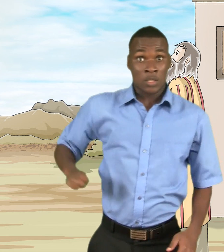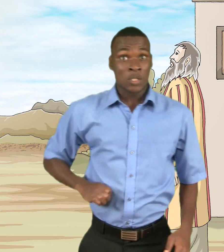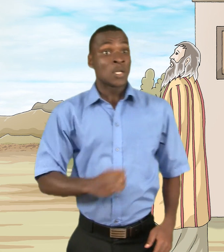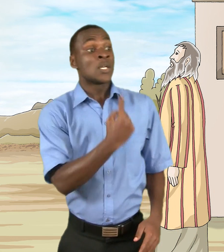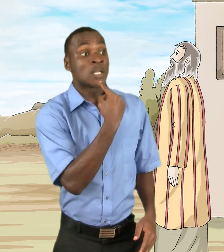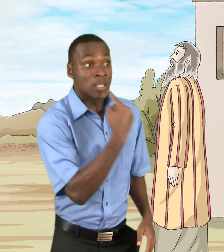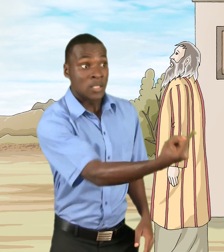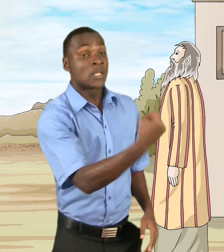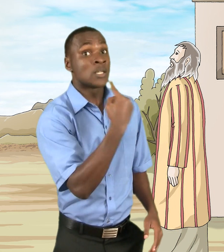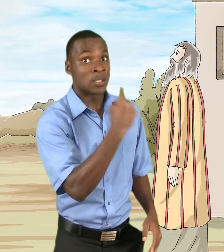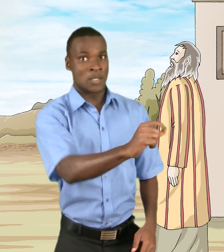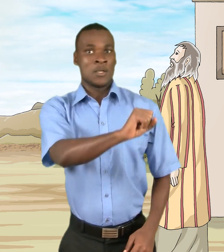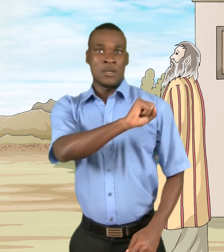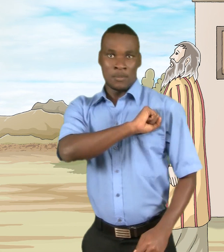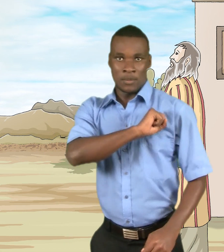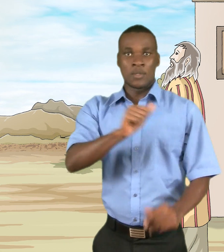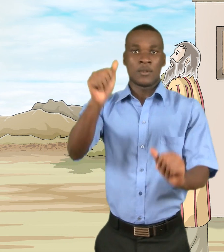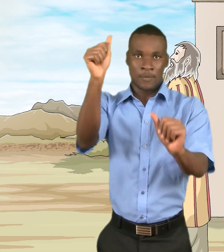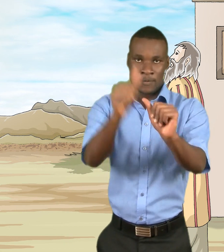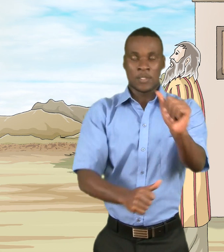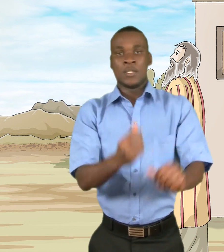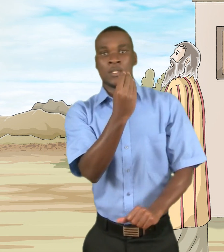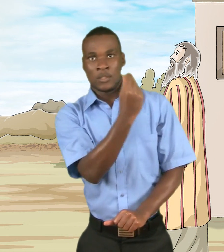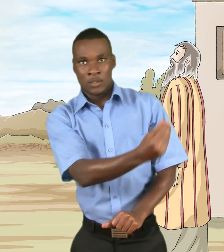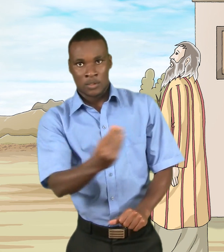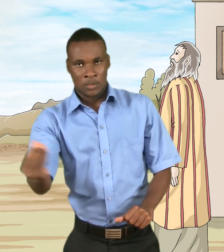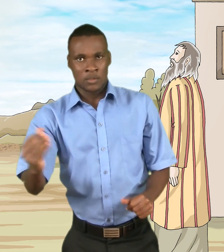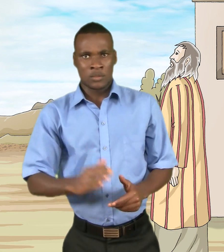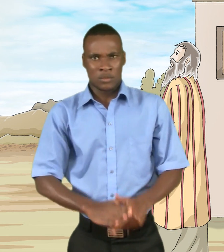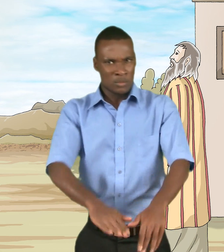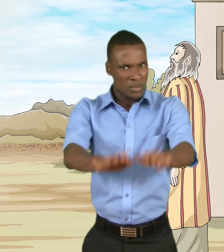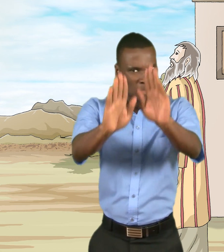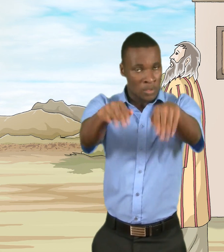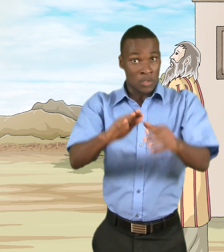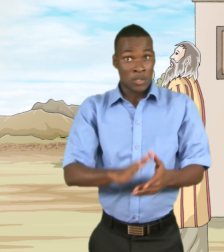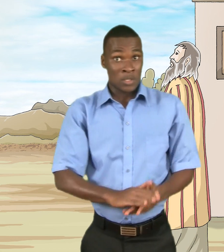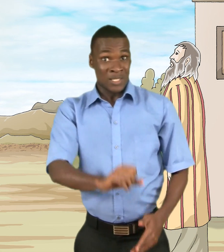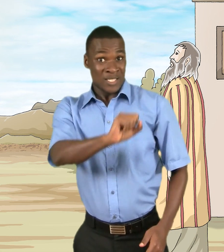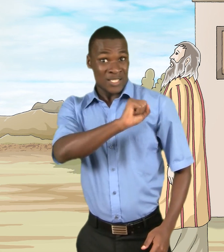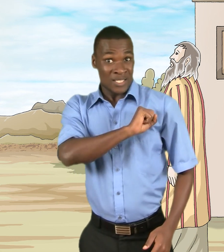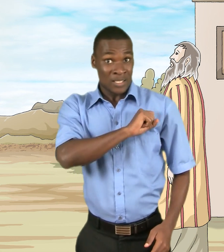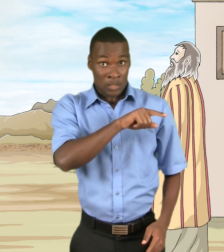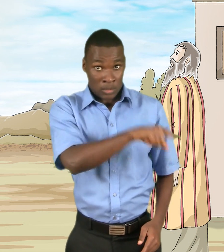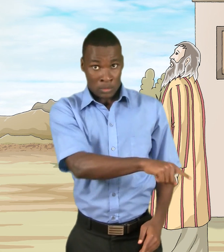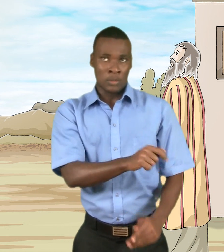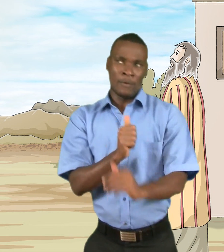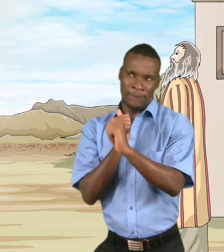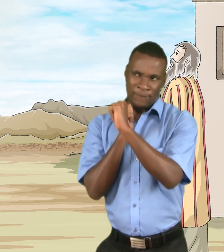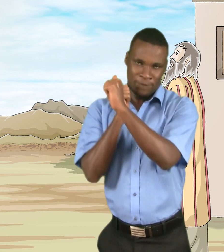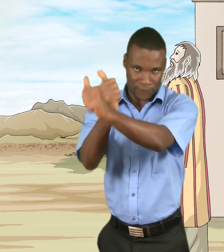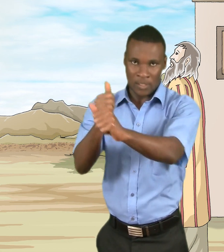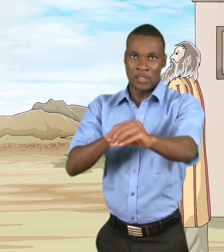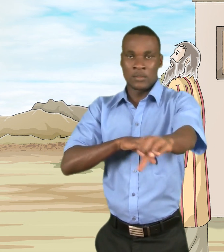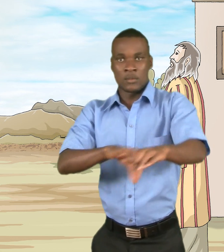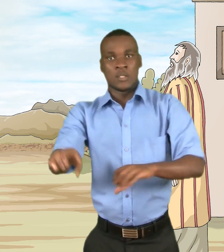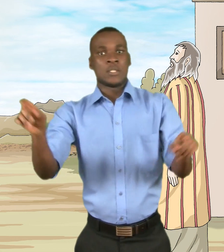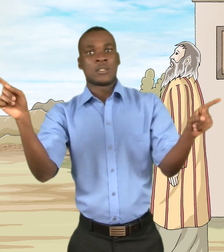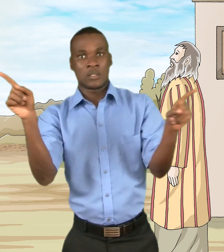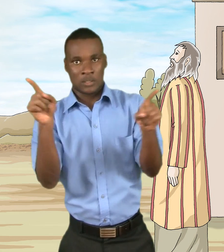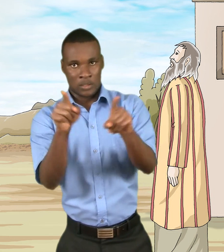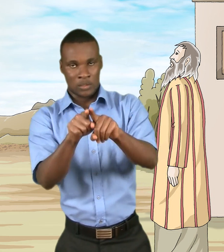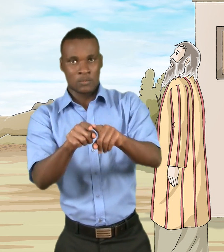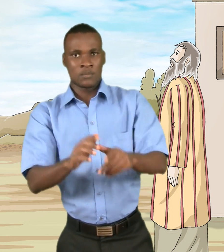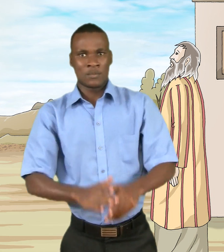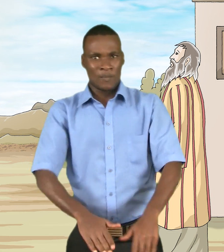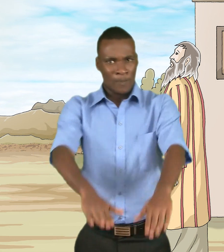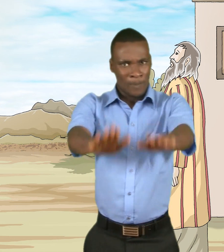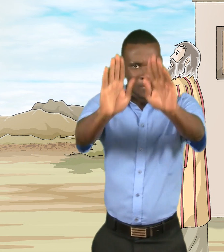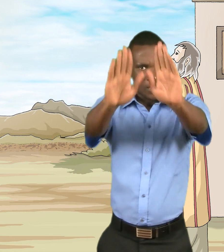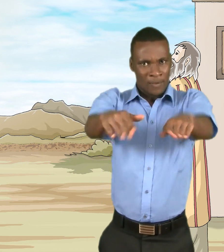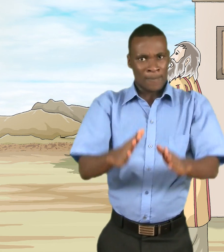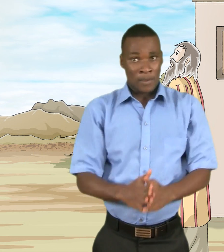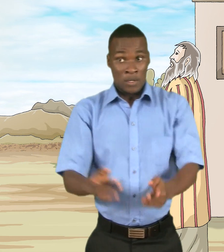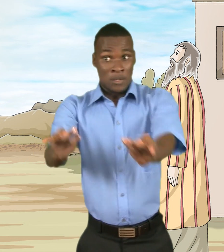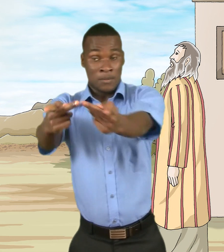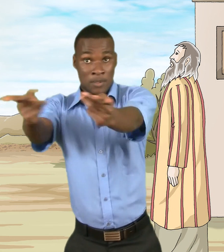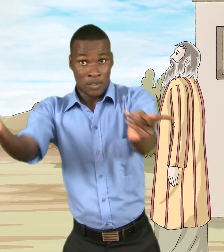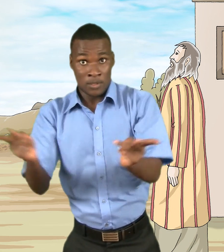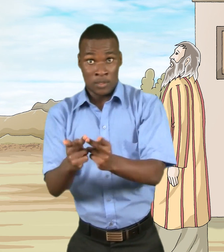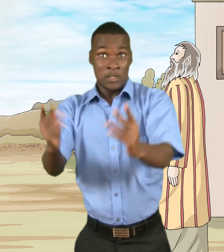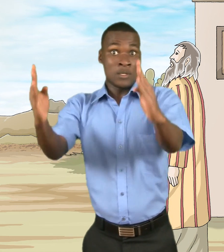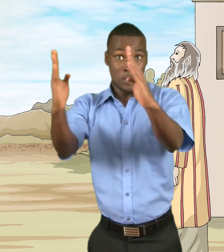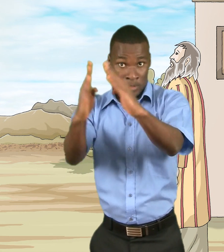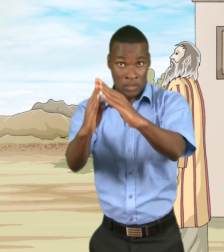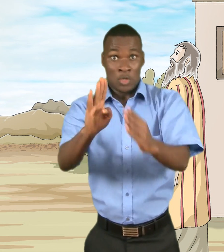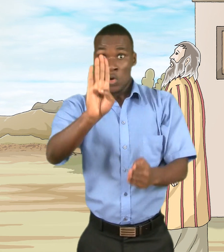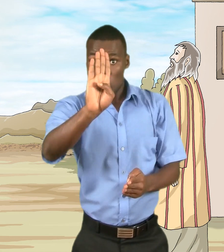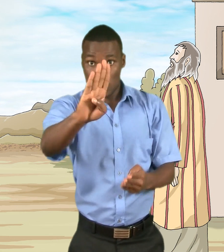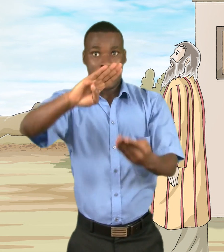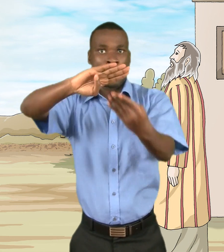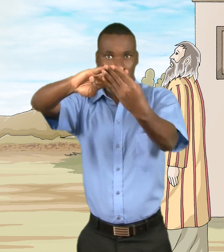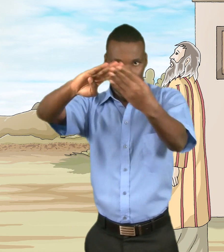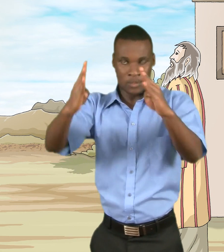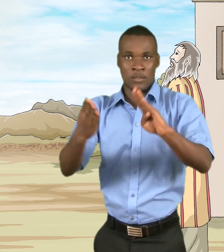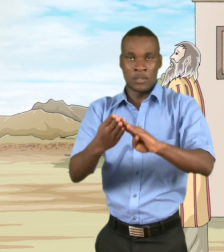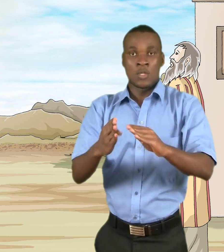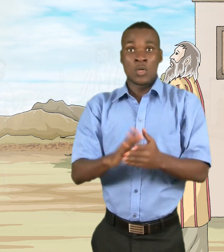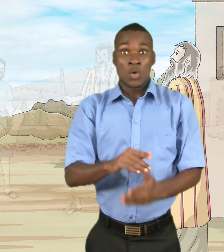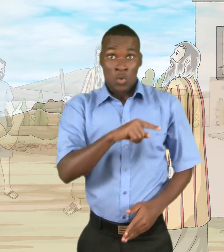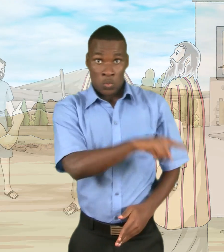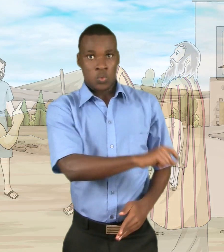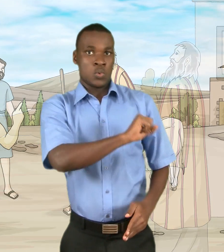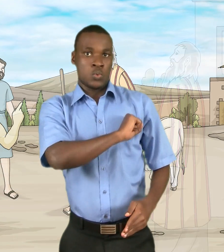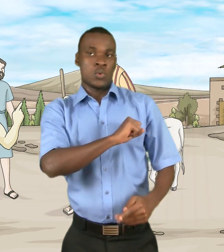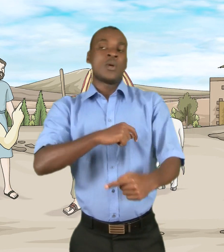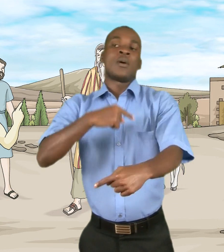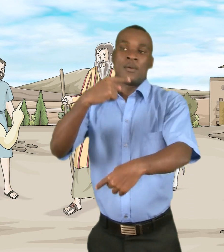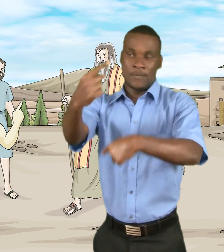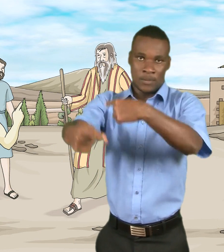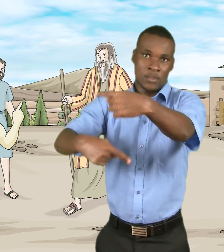You are to anoint for Me the one I indicate.”